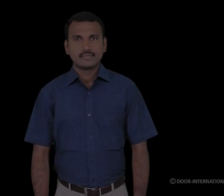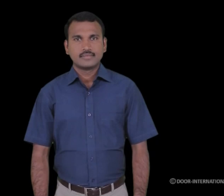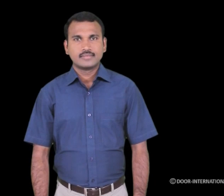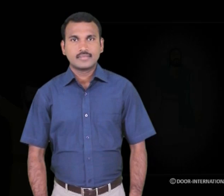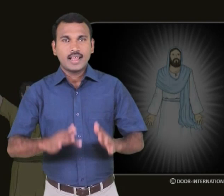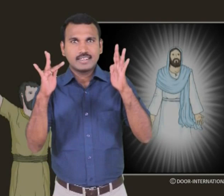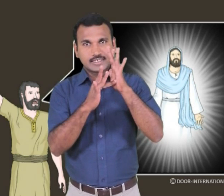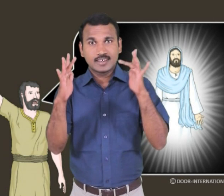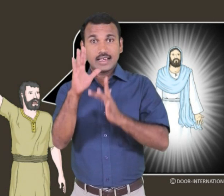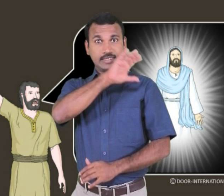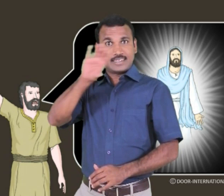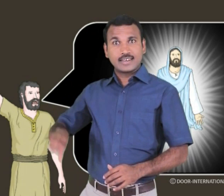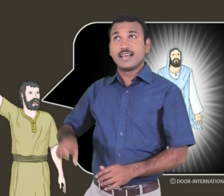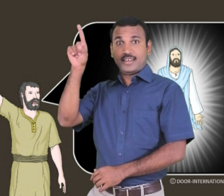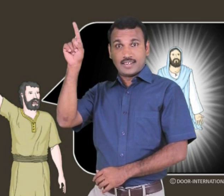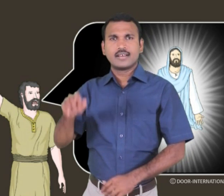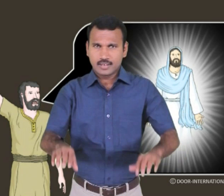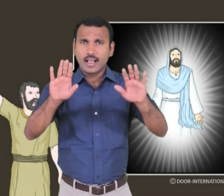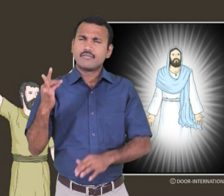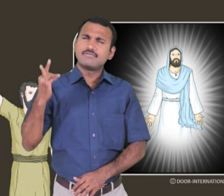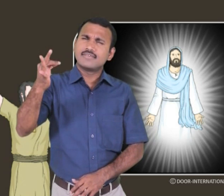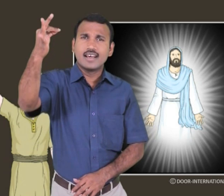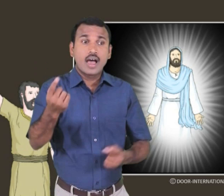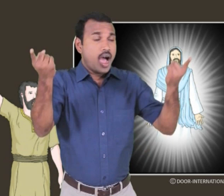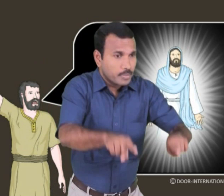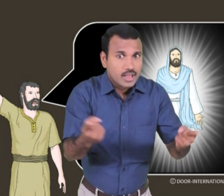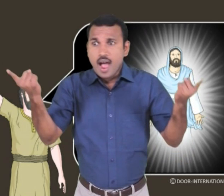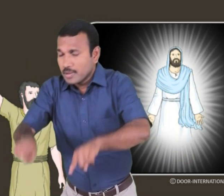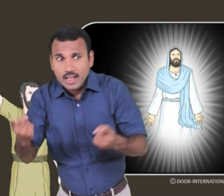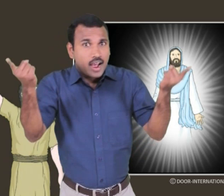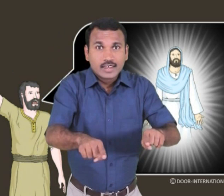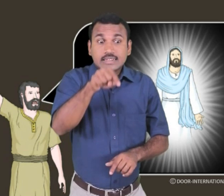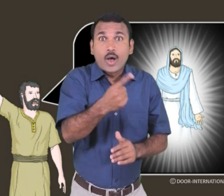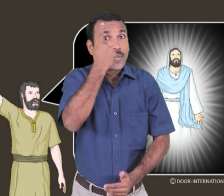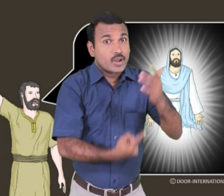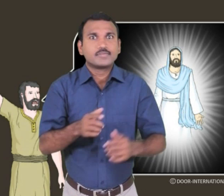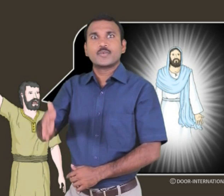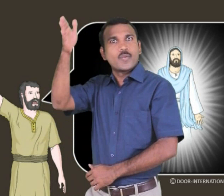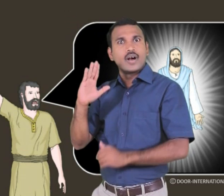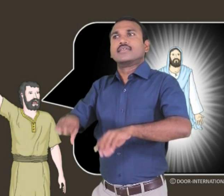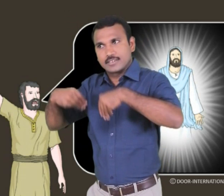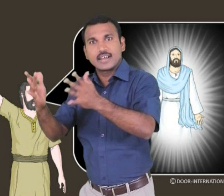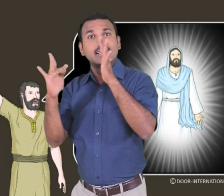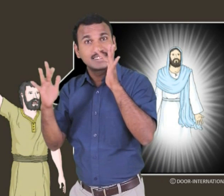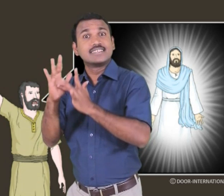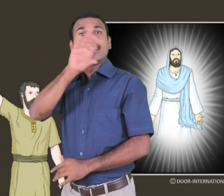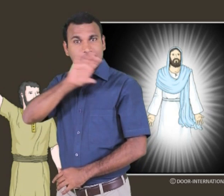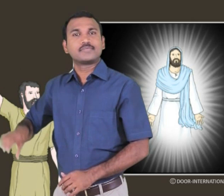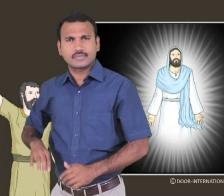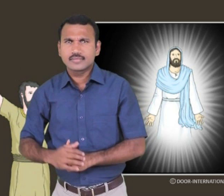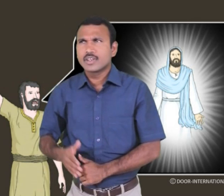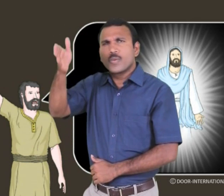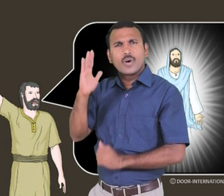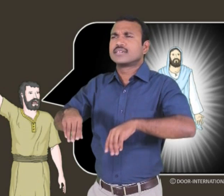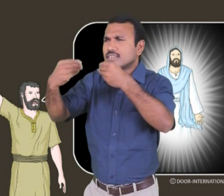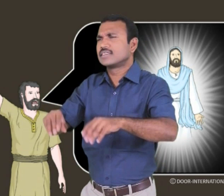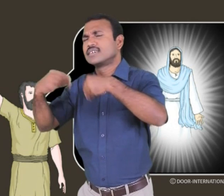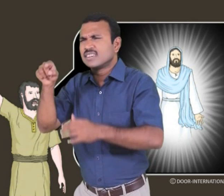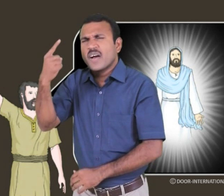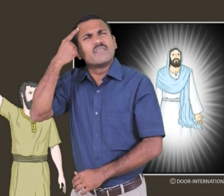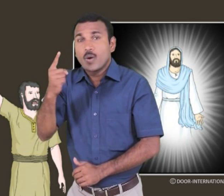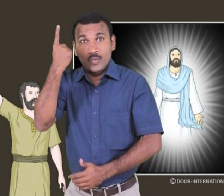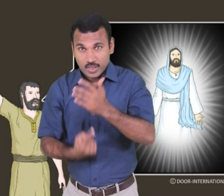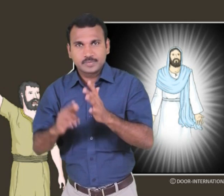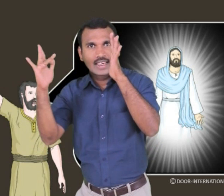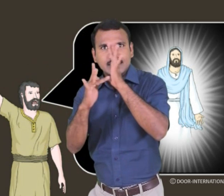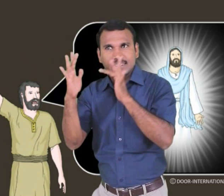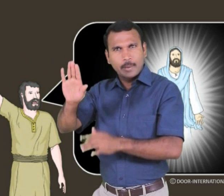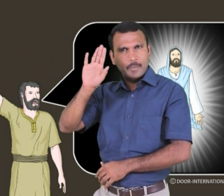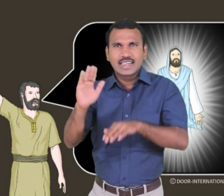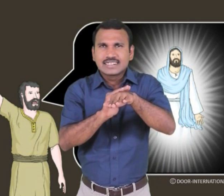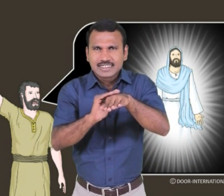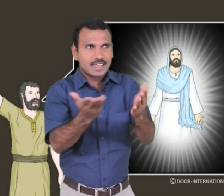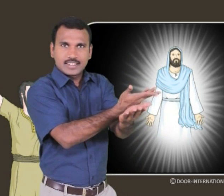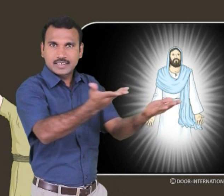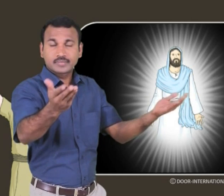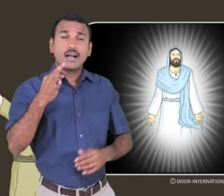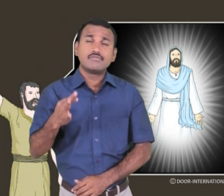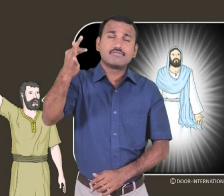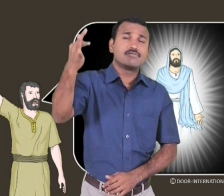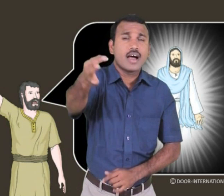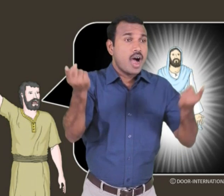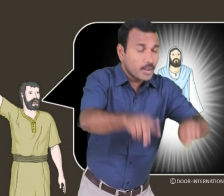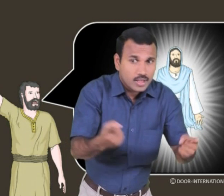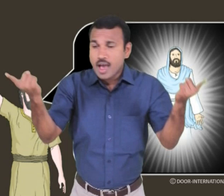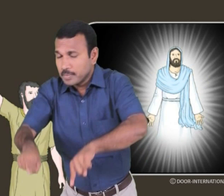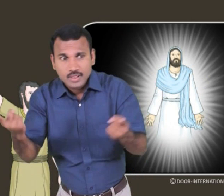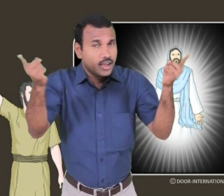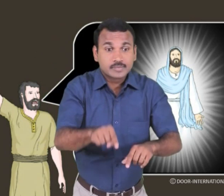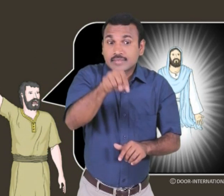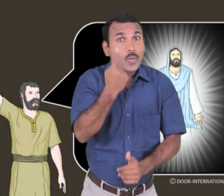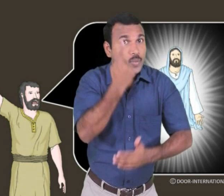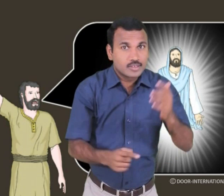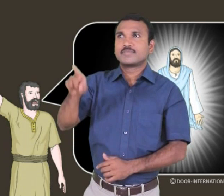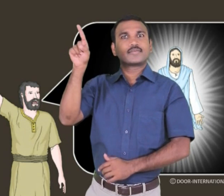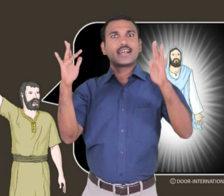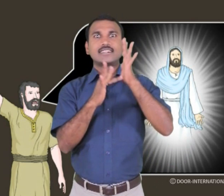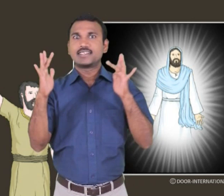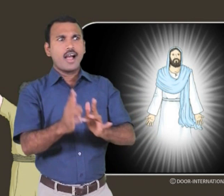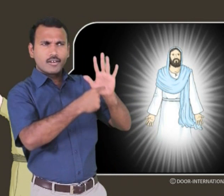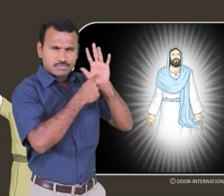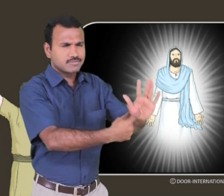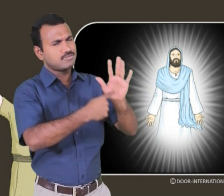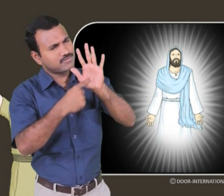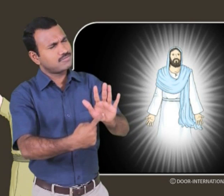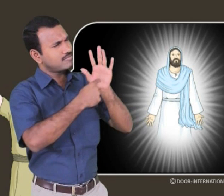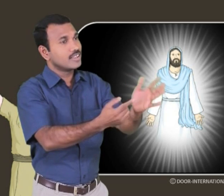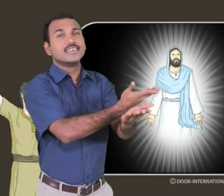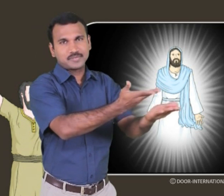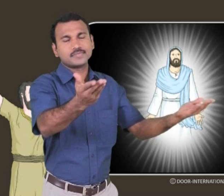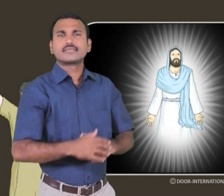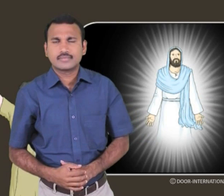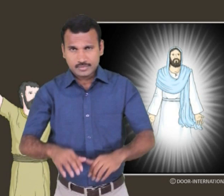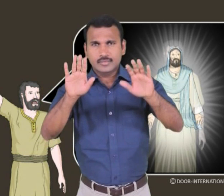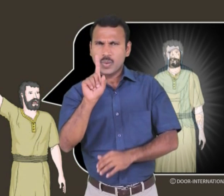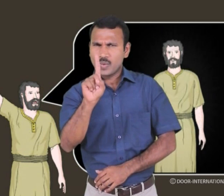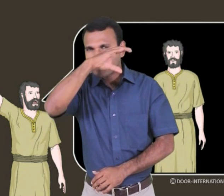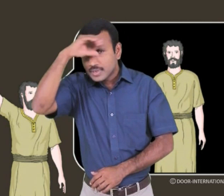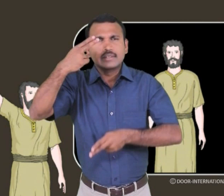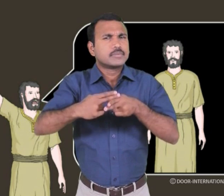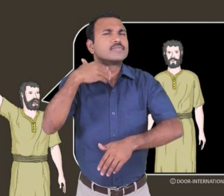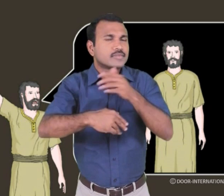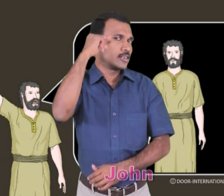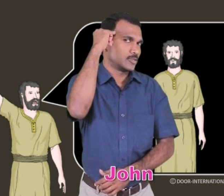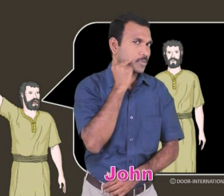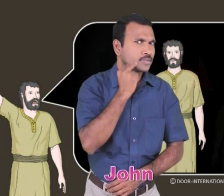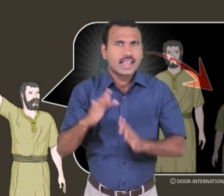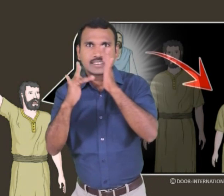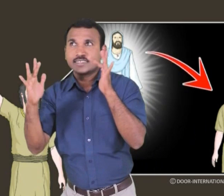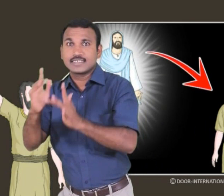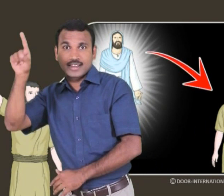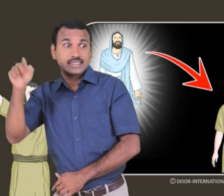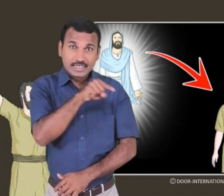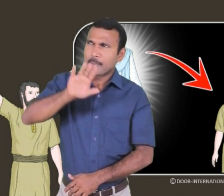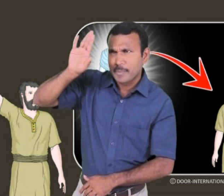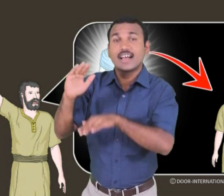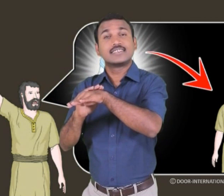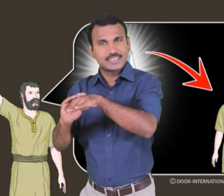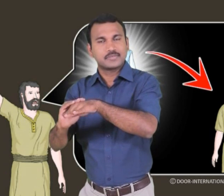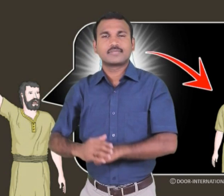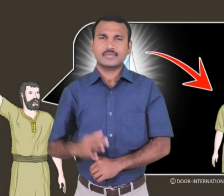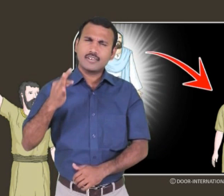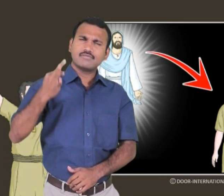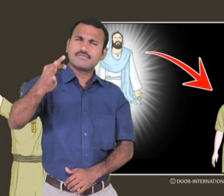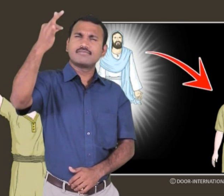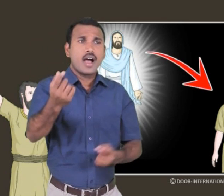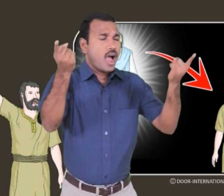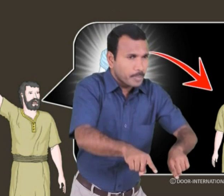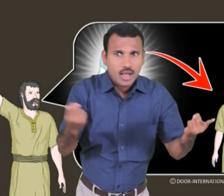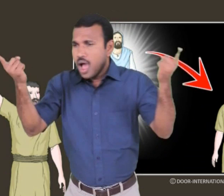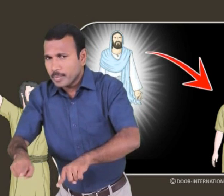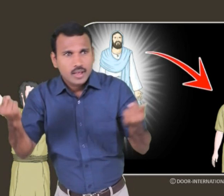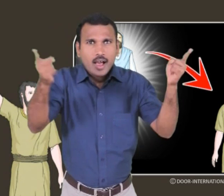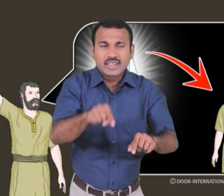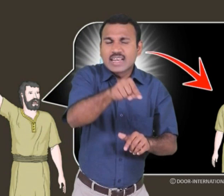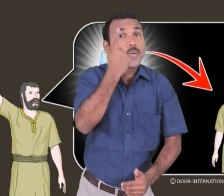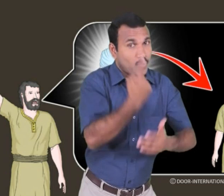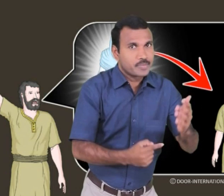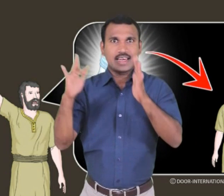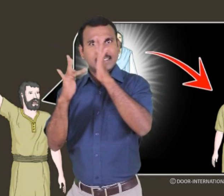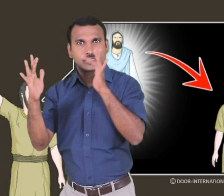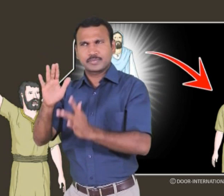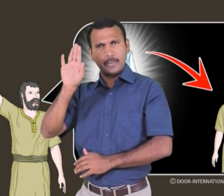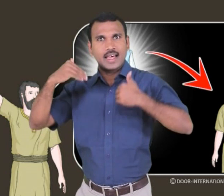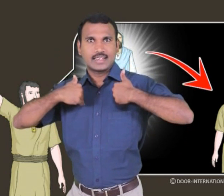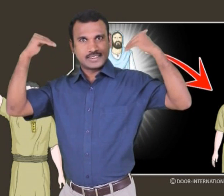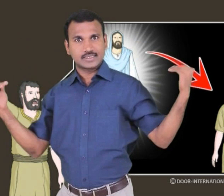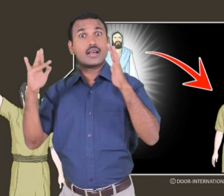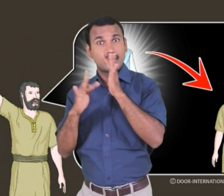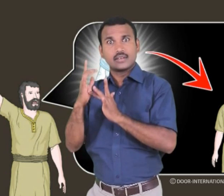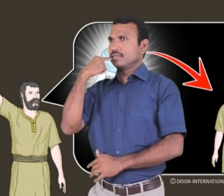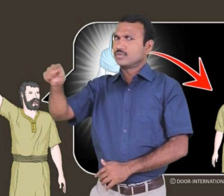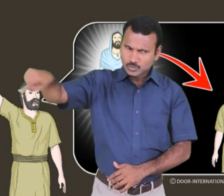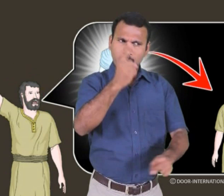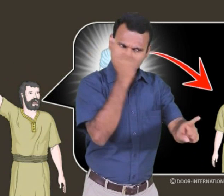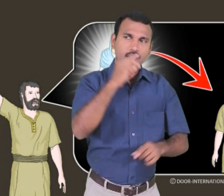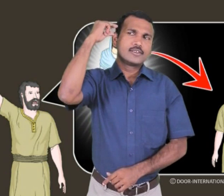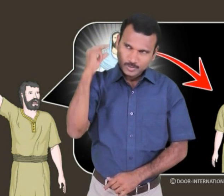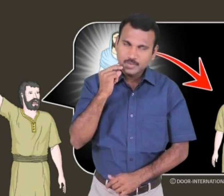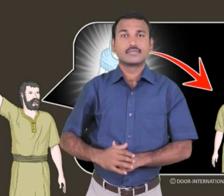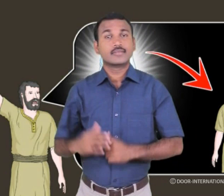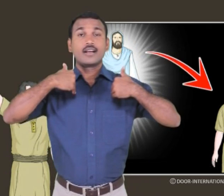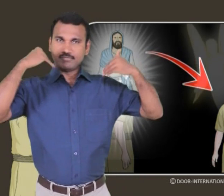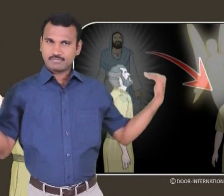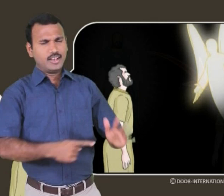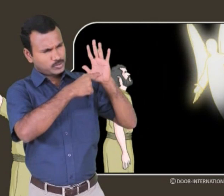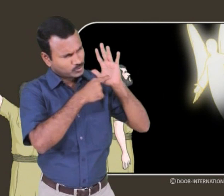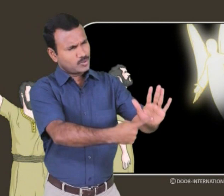This is the revelation of Jesus Christ, which God gave Him to show His servants what must soon come to pass.